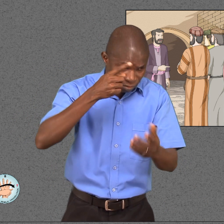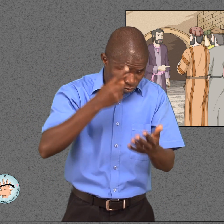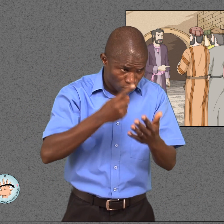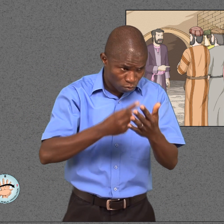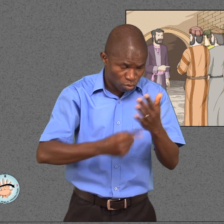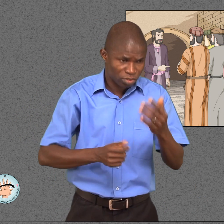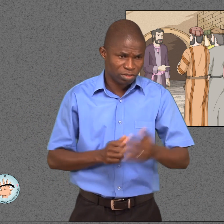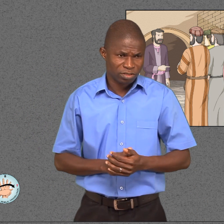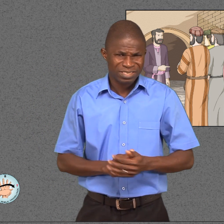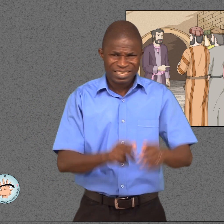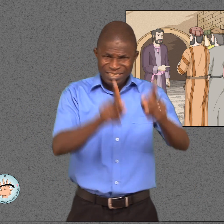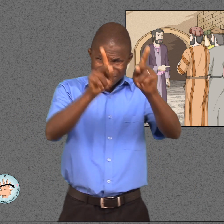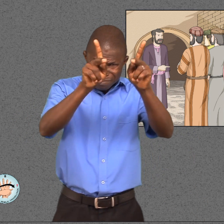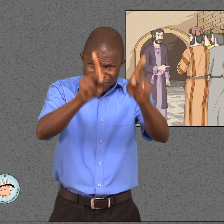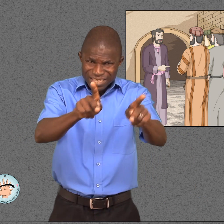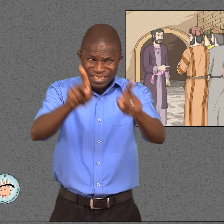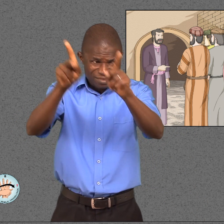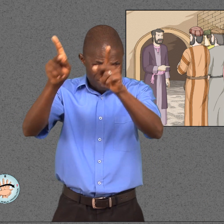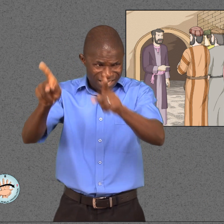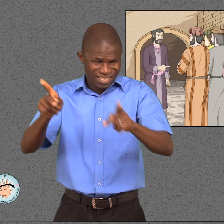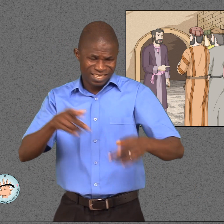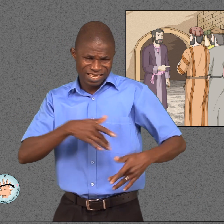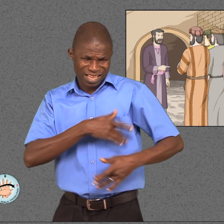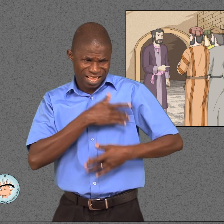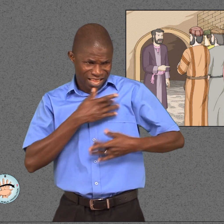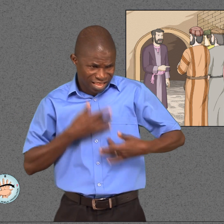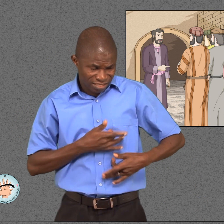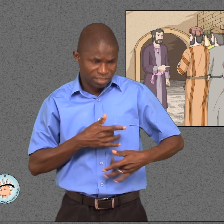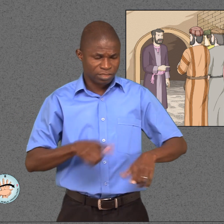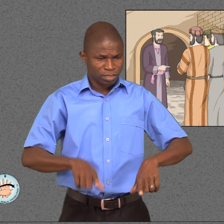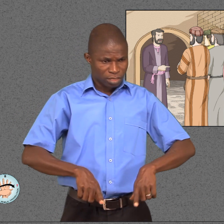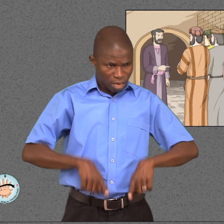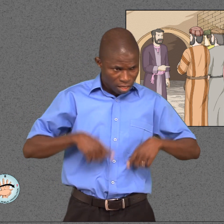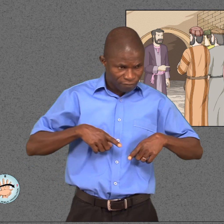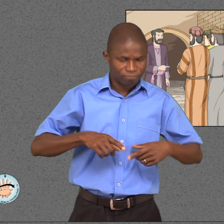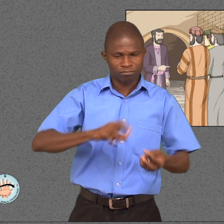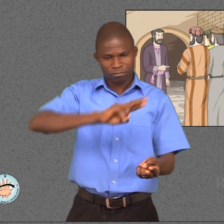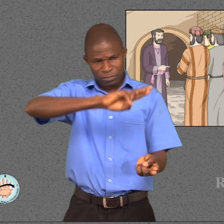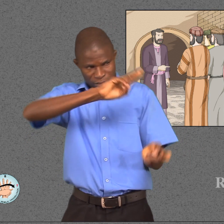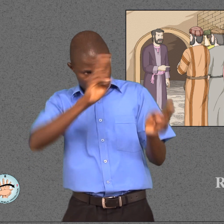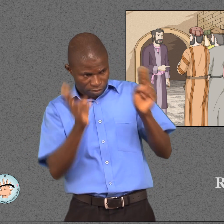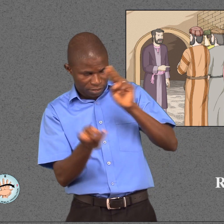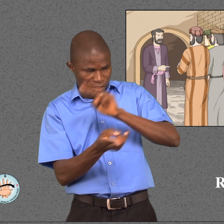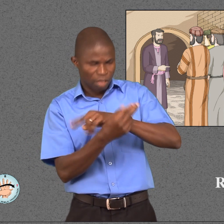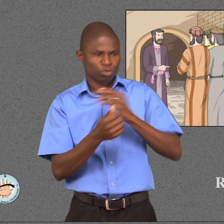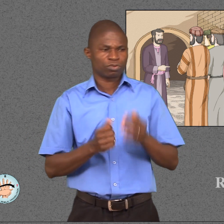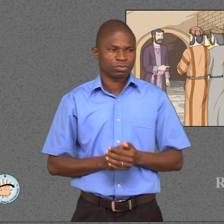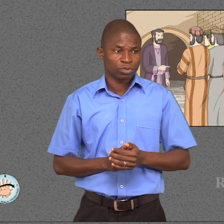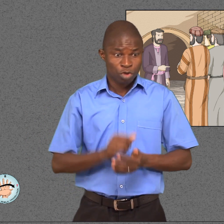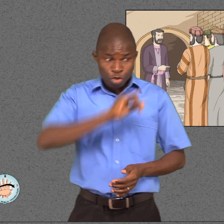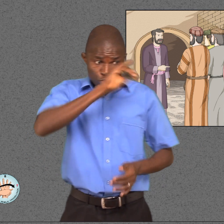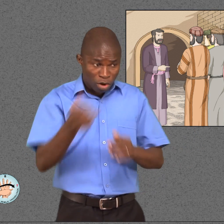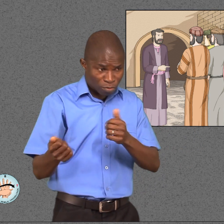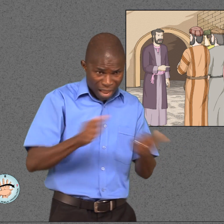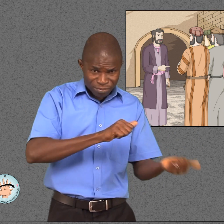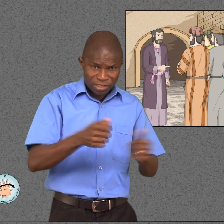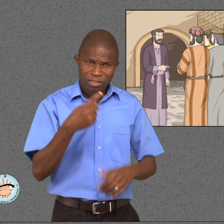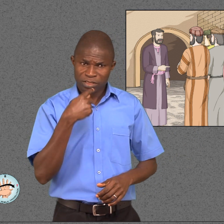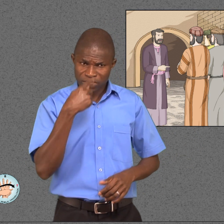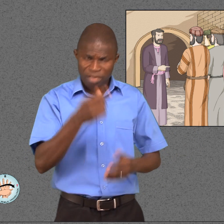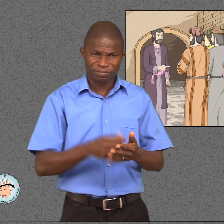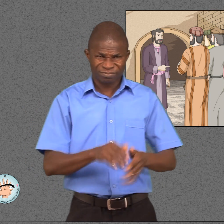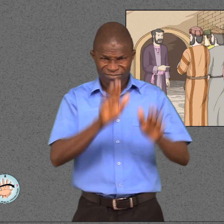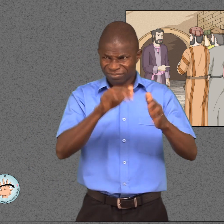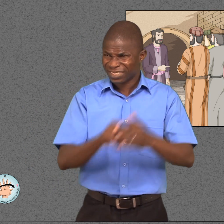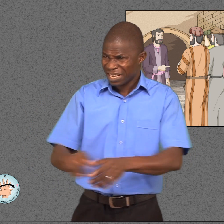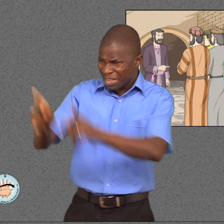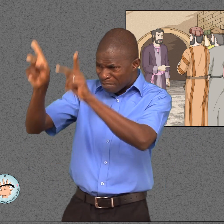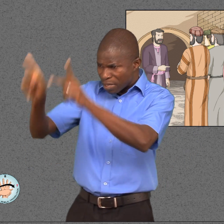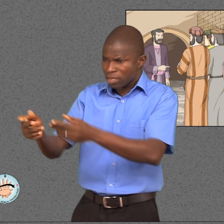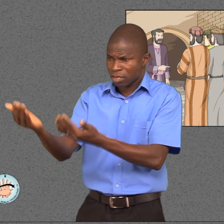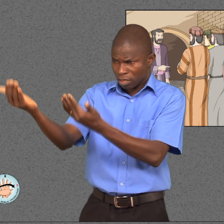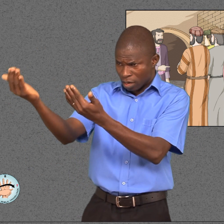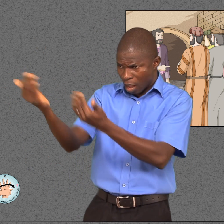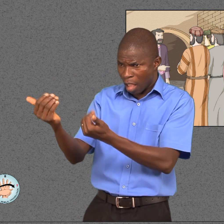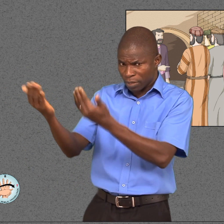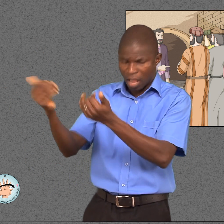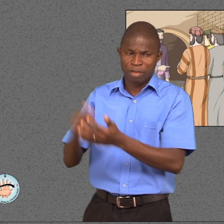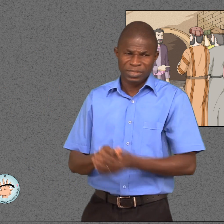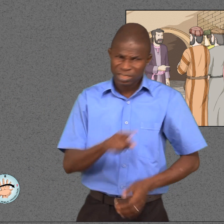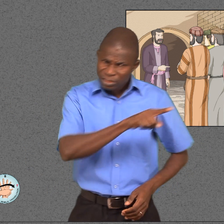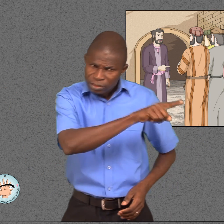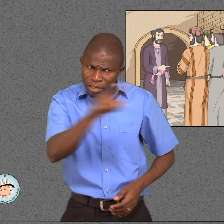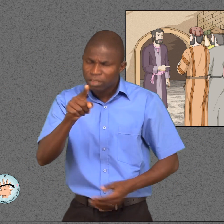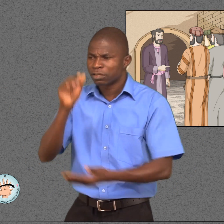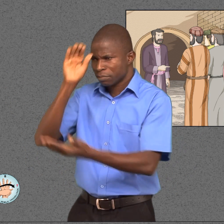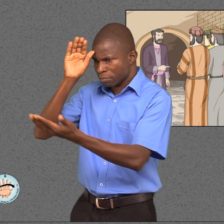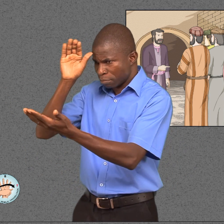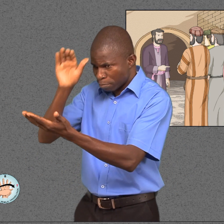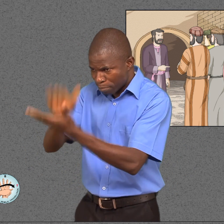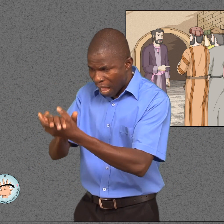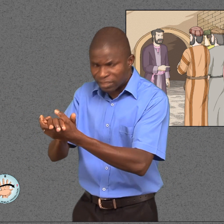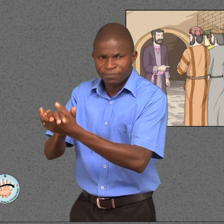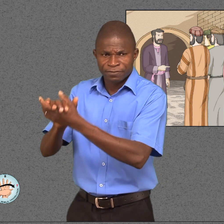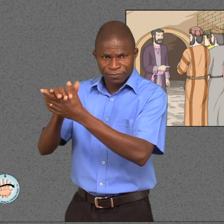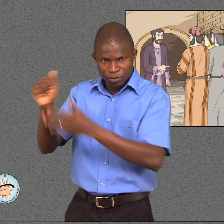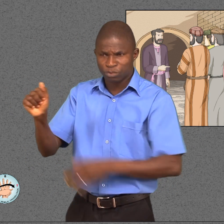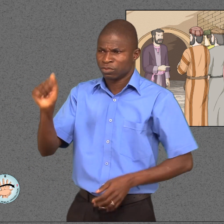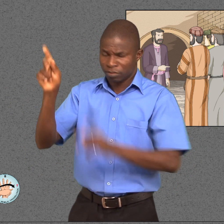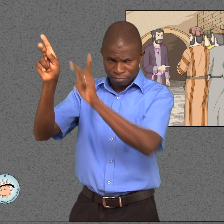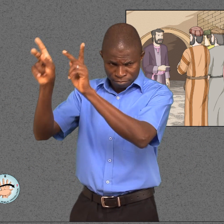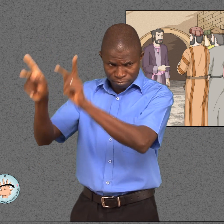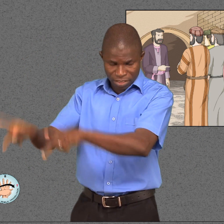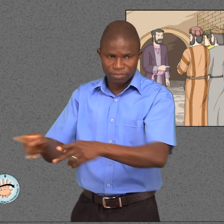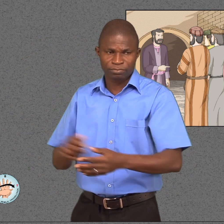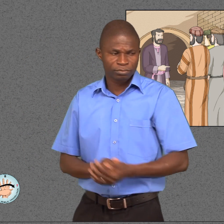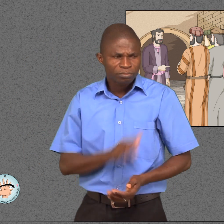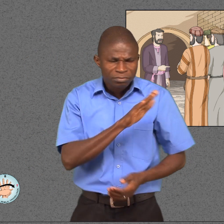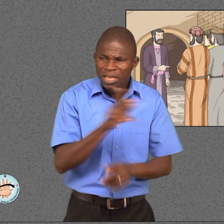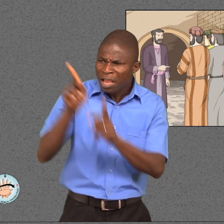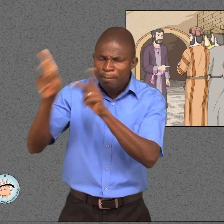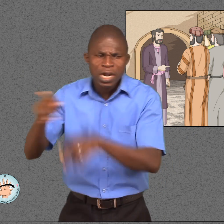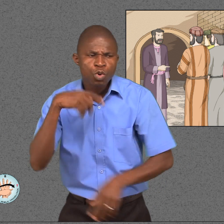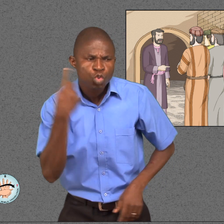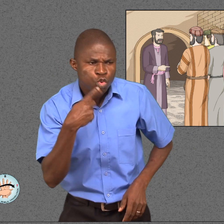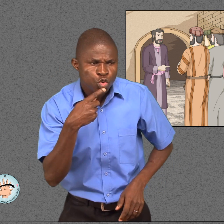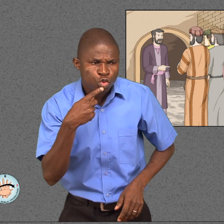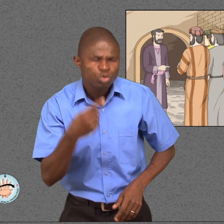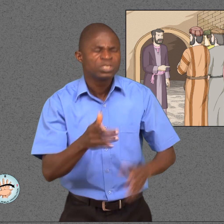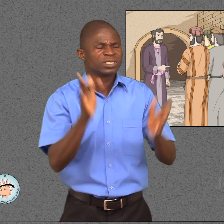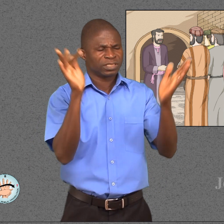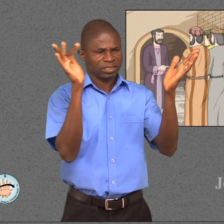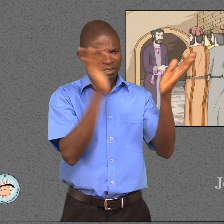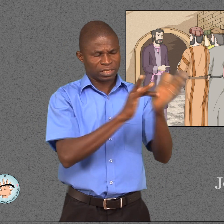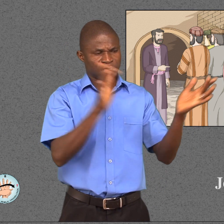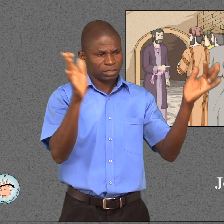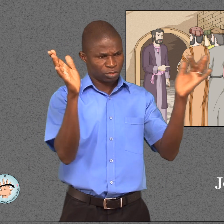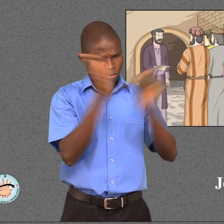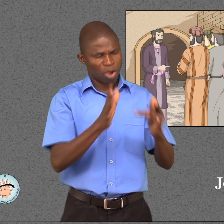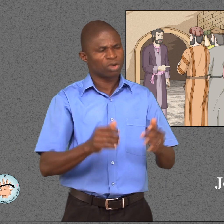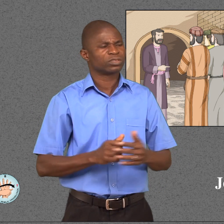Paul explained: “John’s baptism was a baptism of repentance.